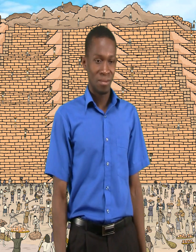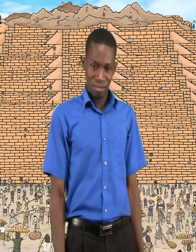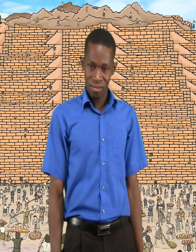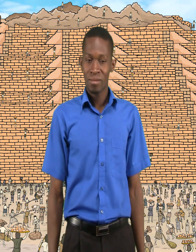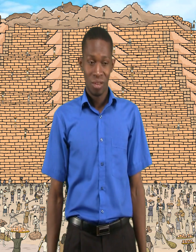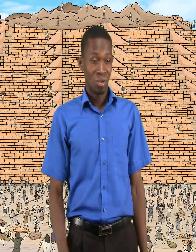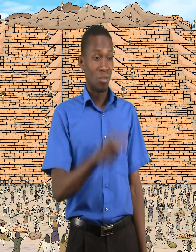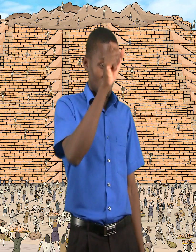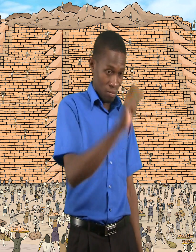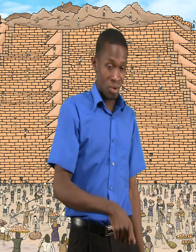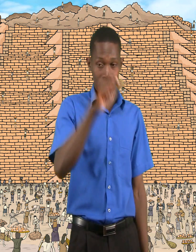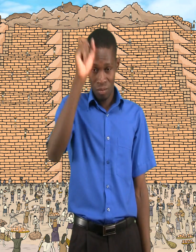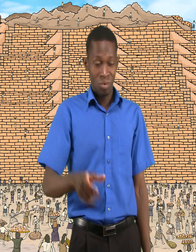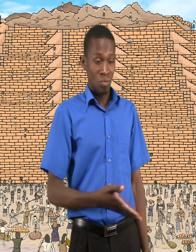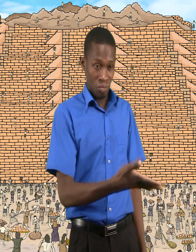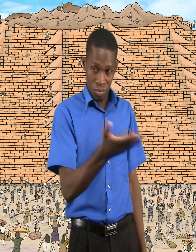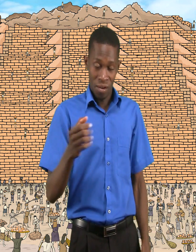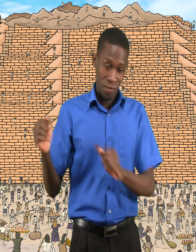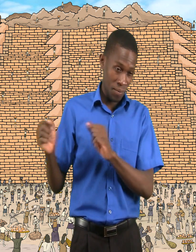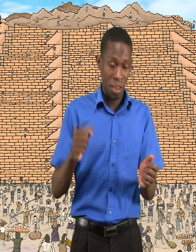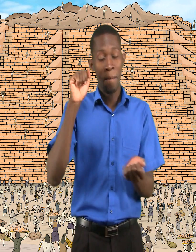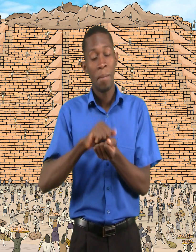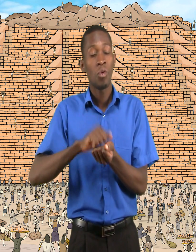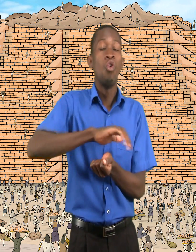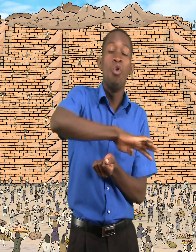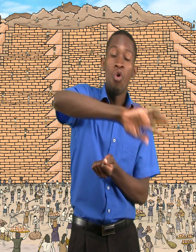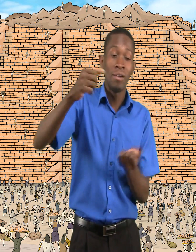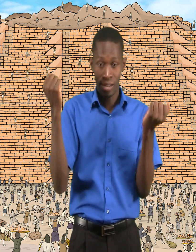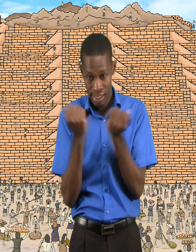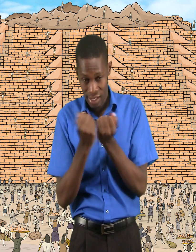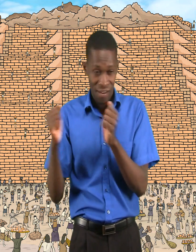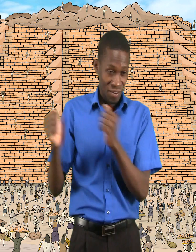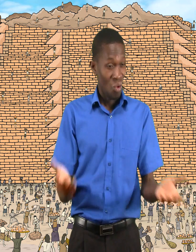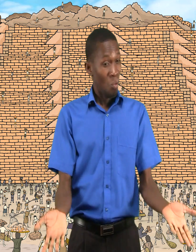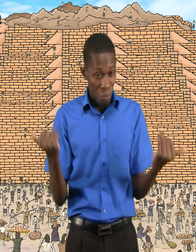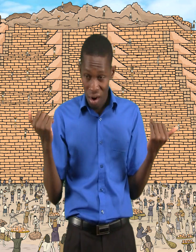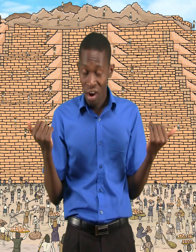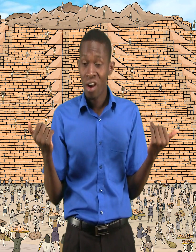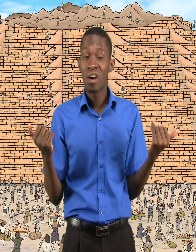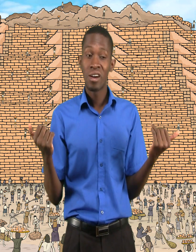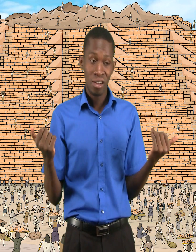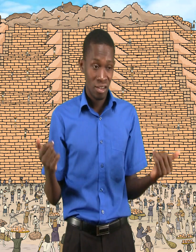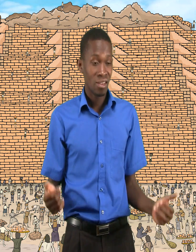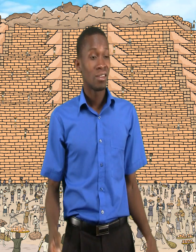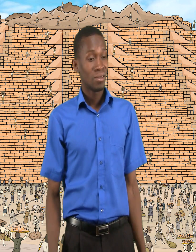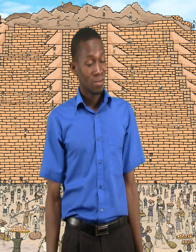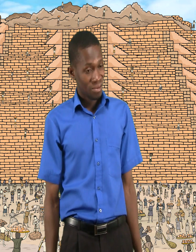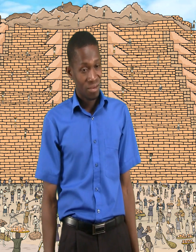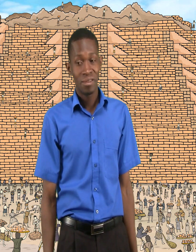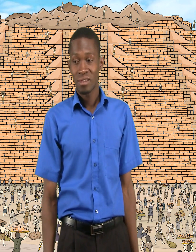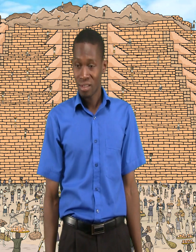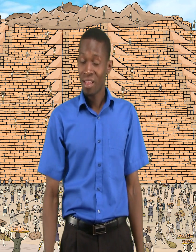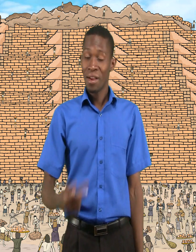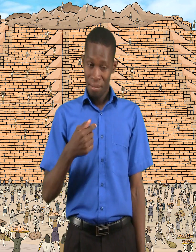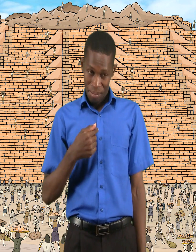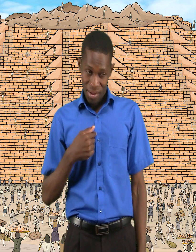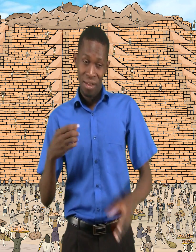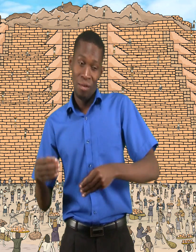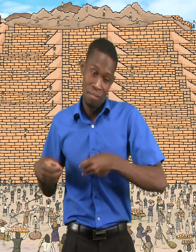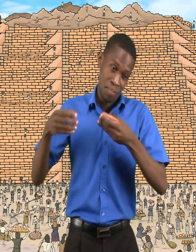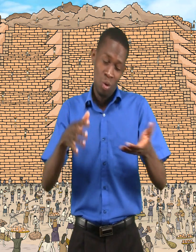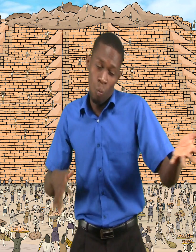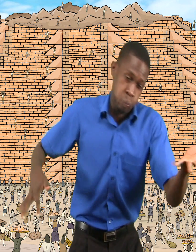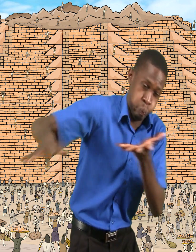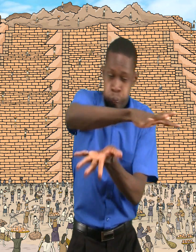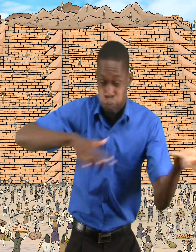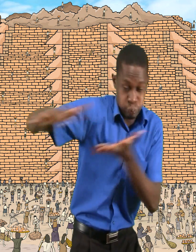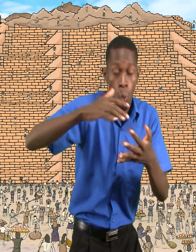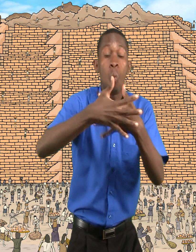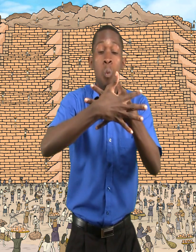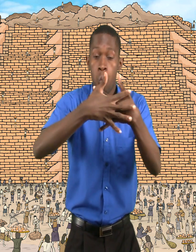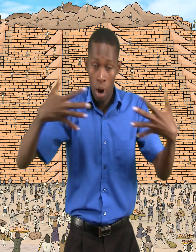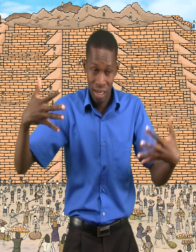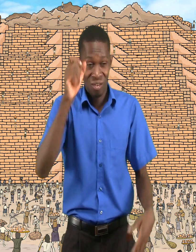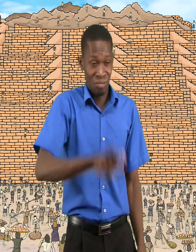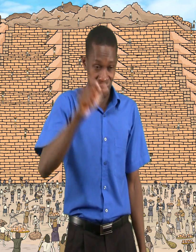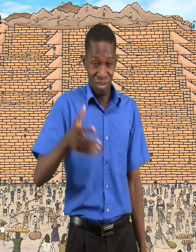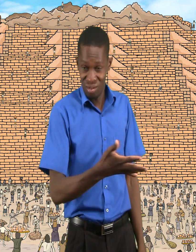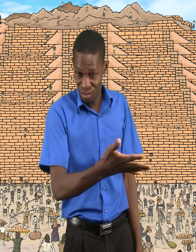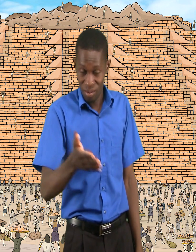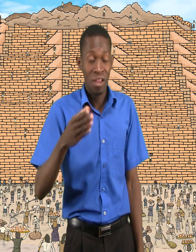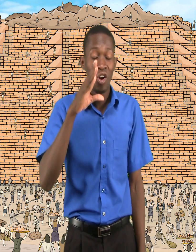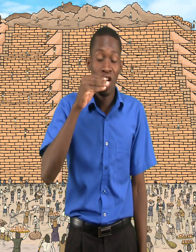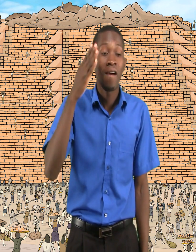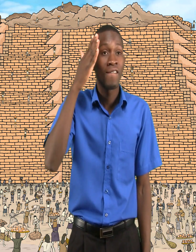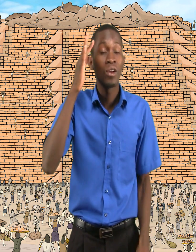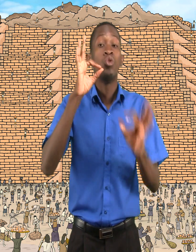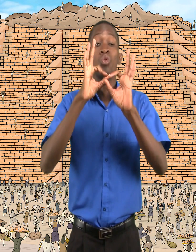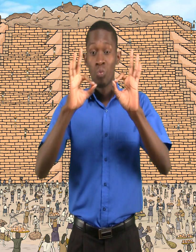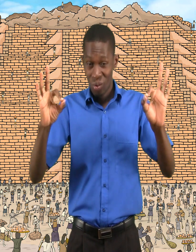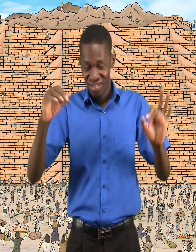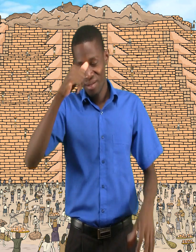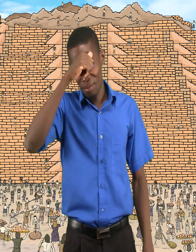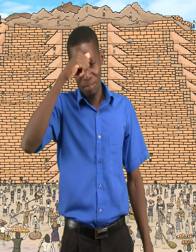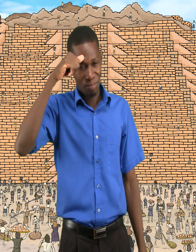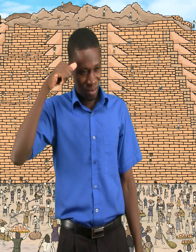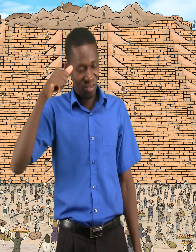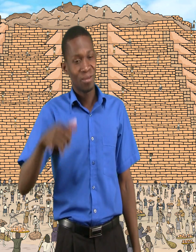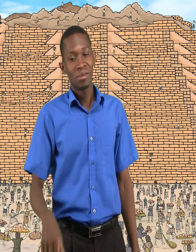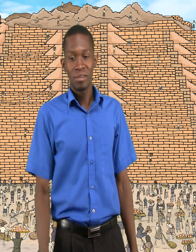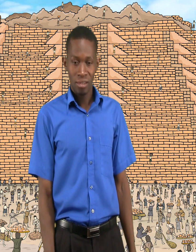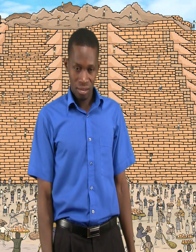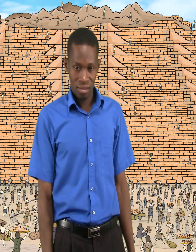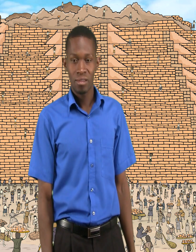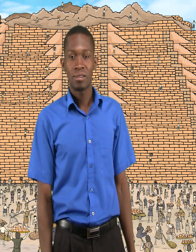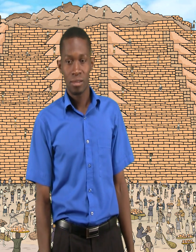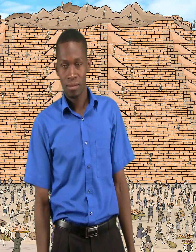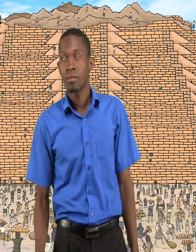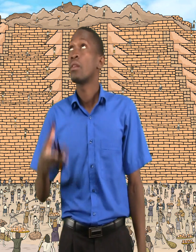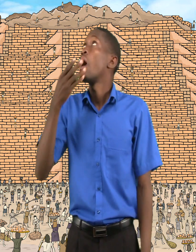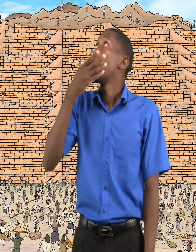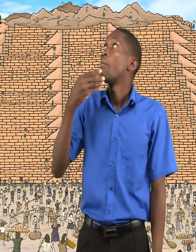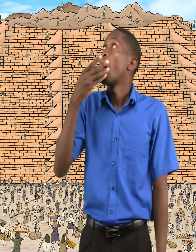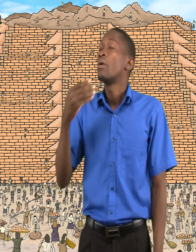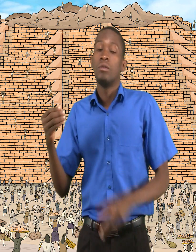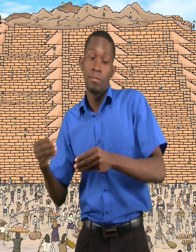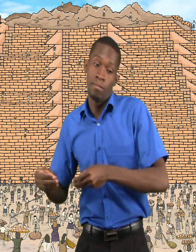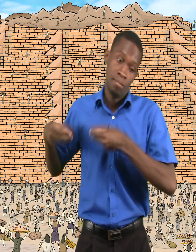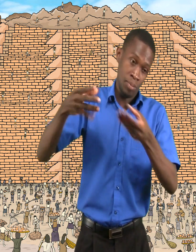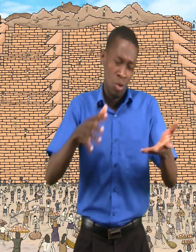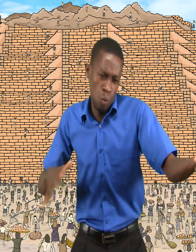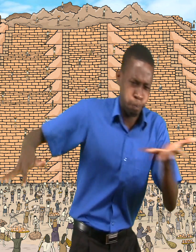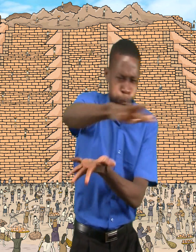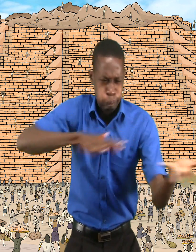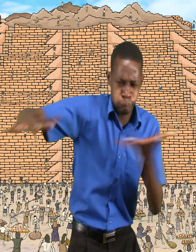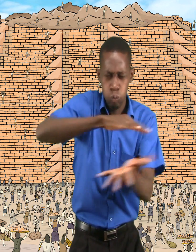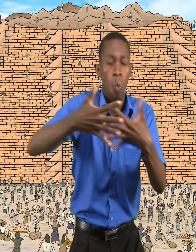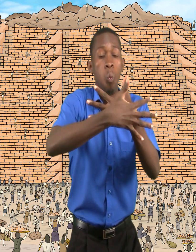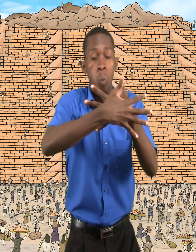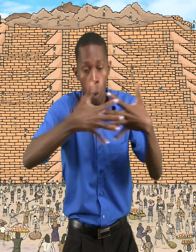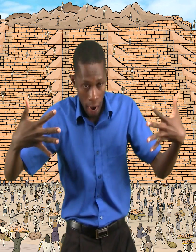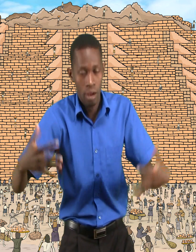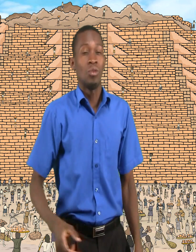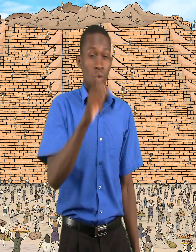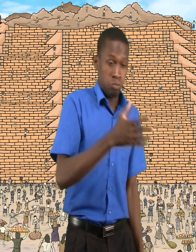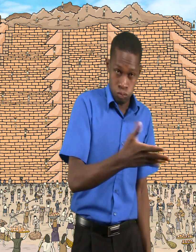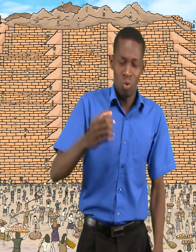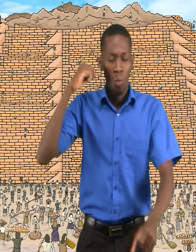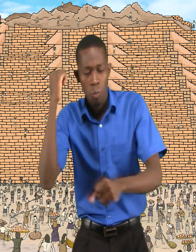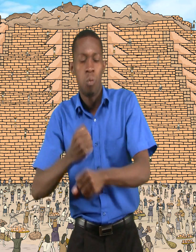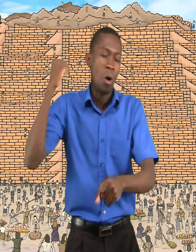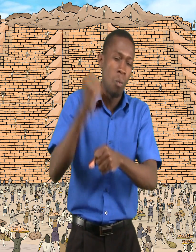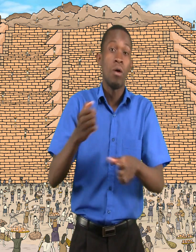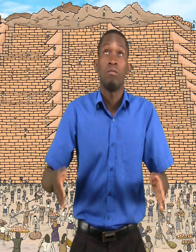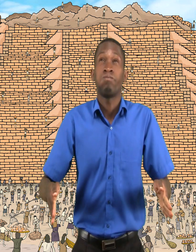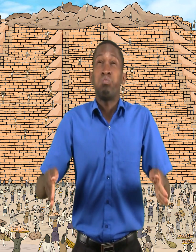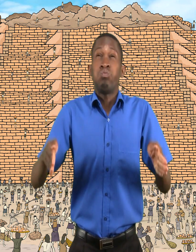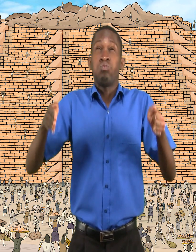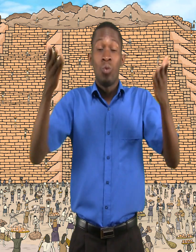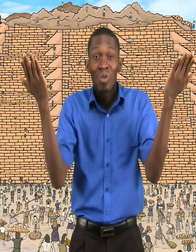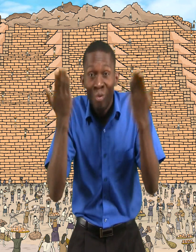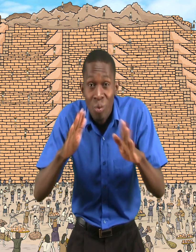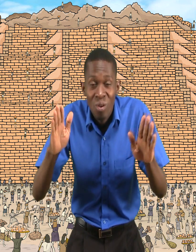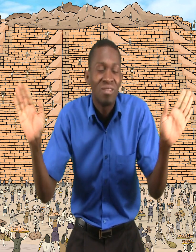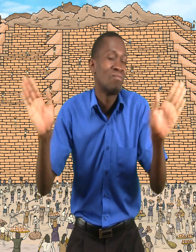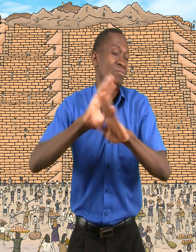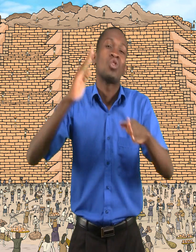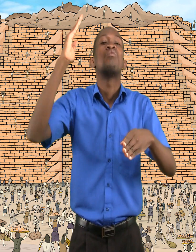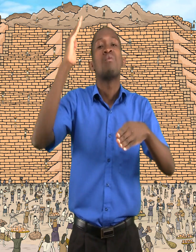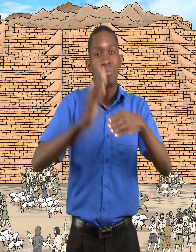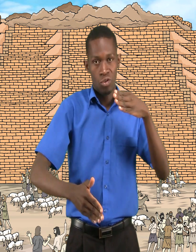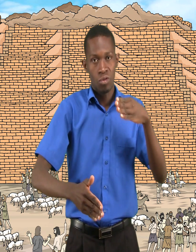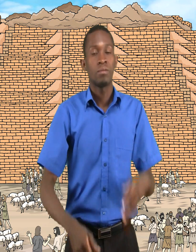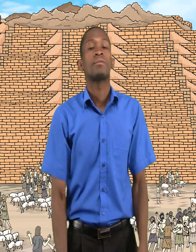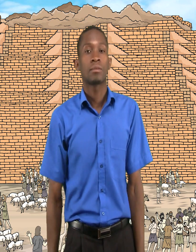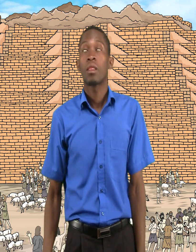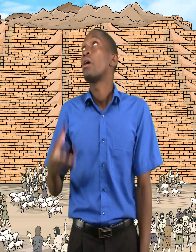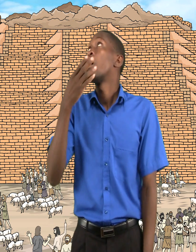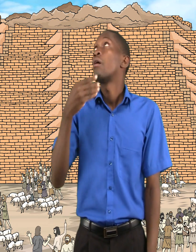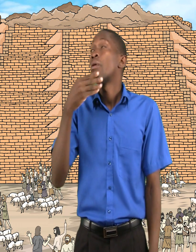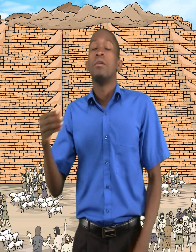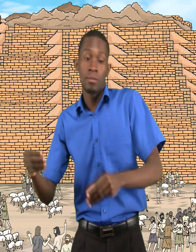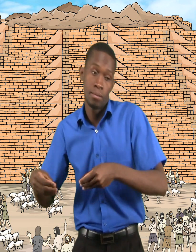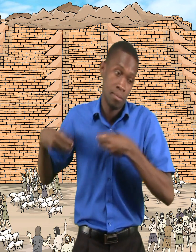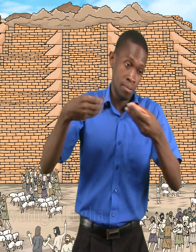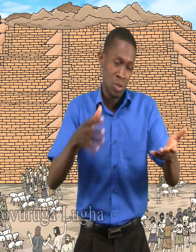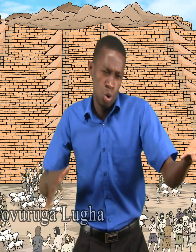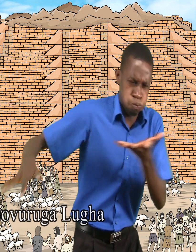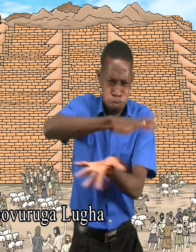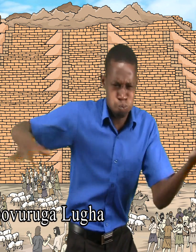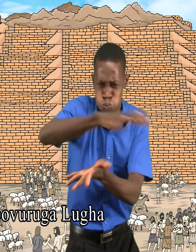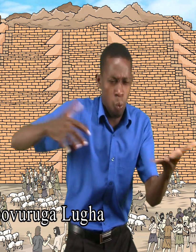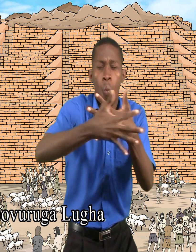And the LORD said, “If they have begun to do this as one people speaking the same language, then nothing they devise will be beyond them.